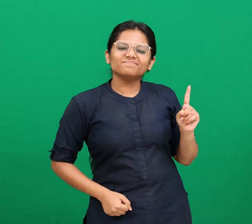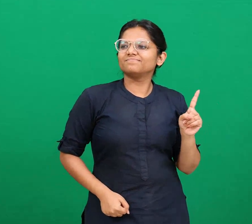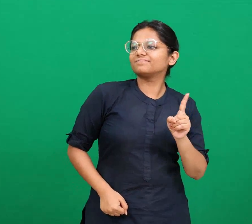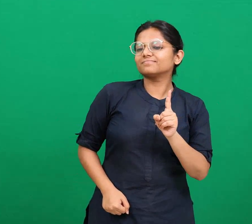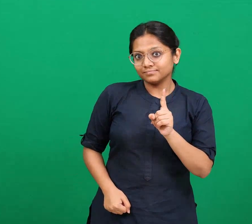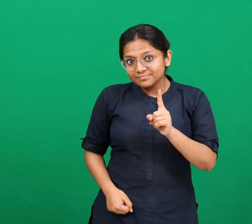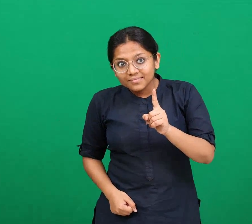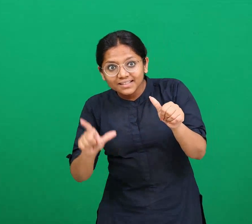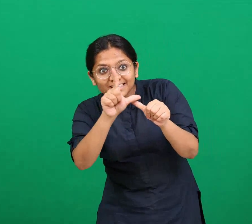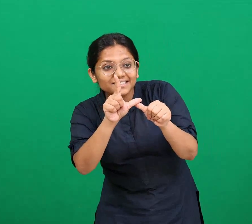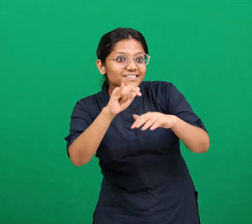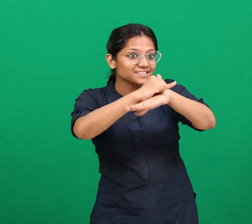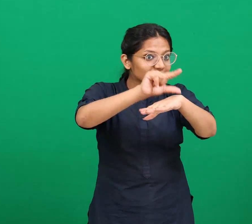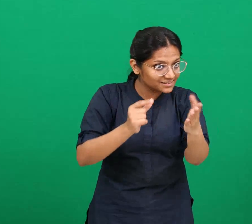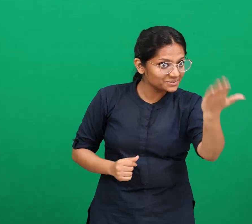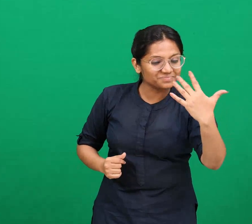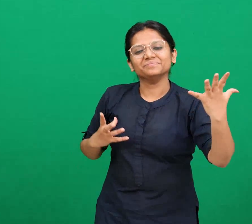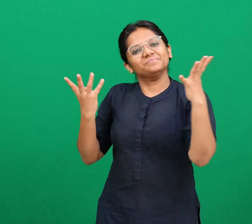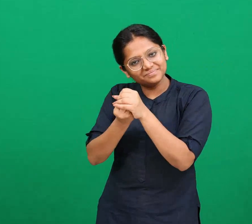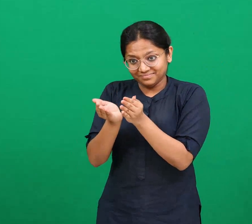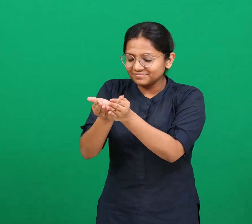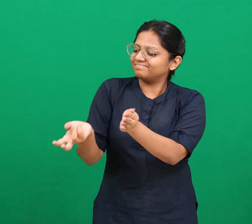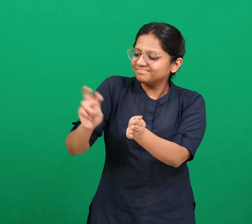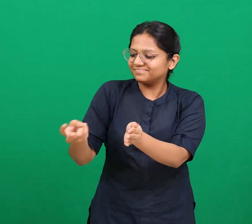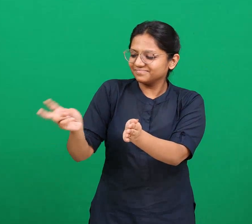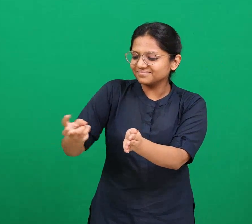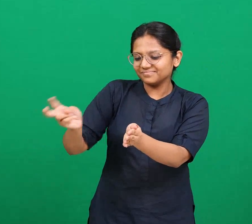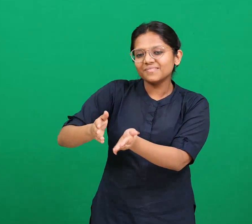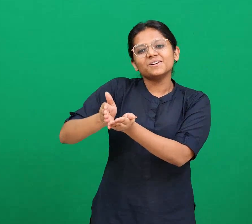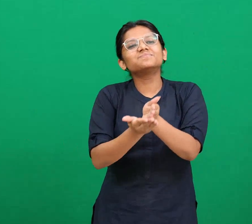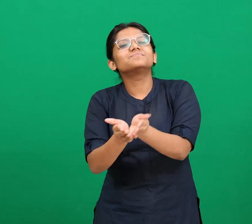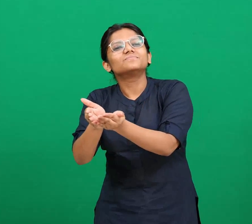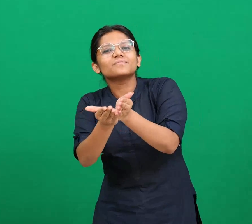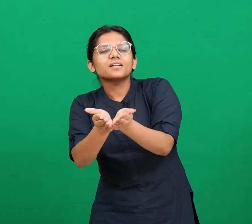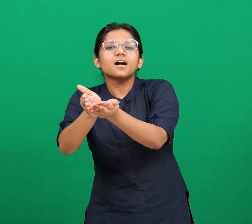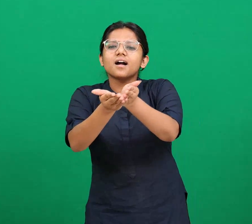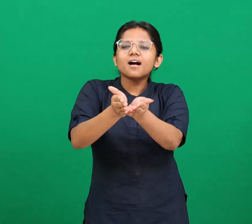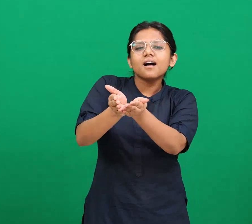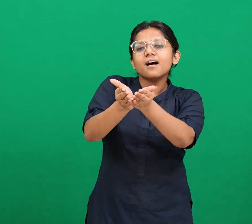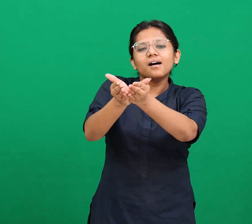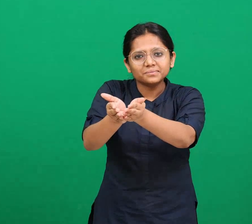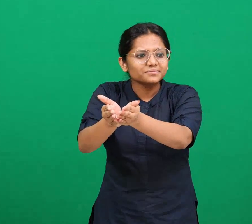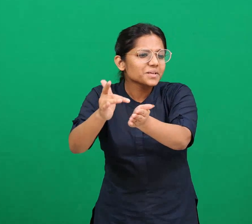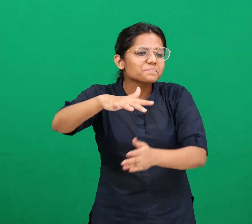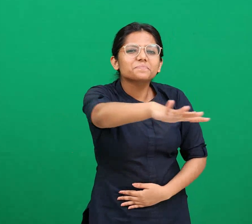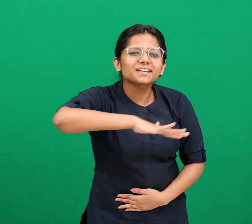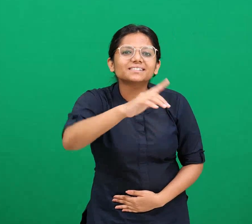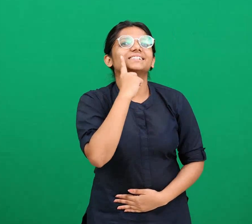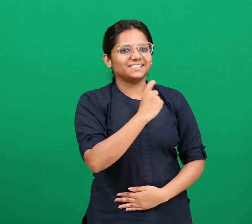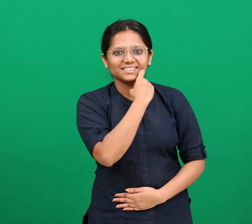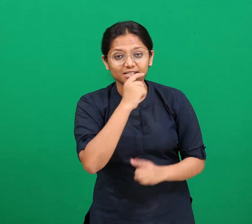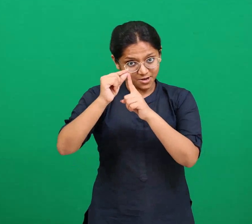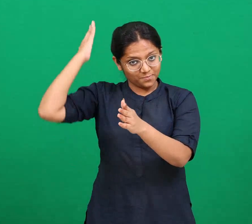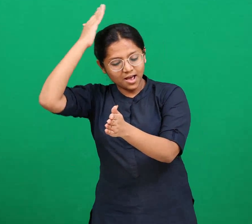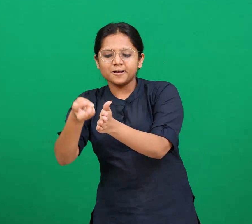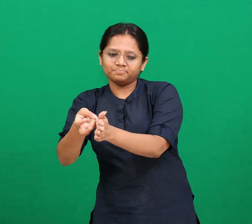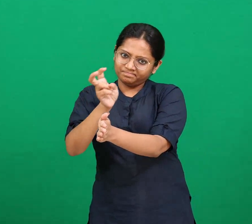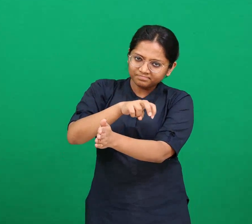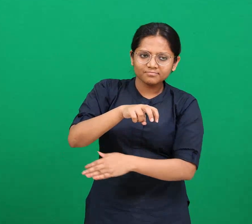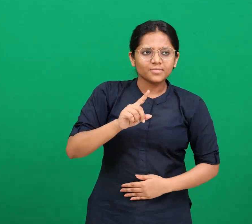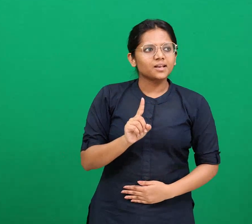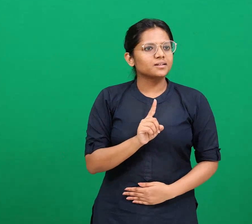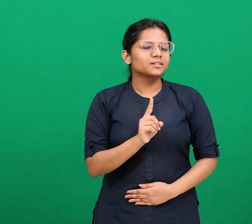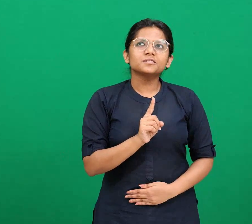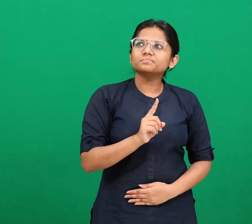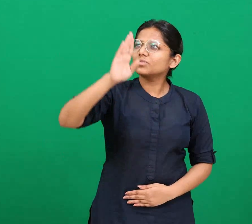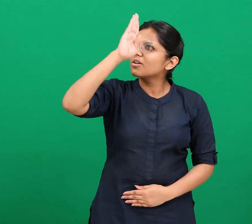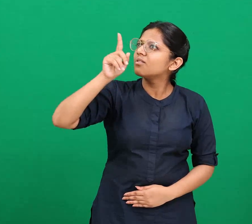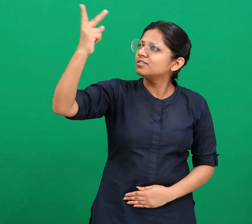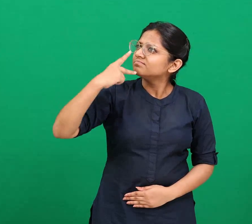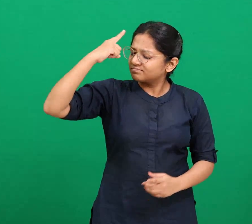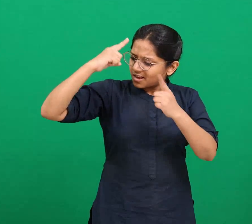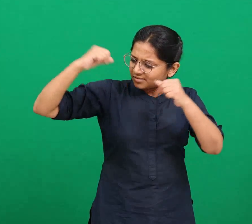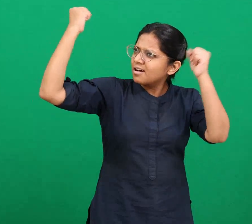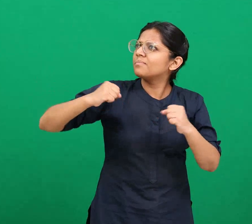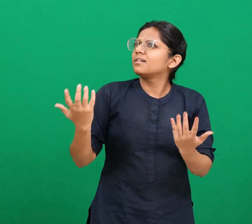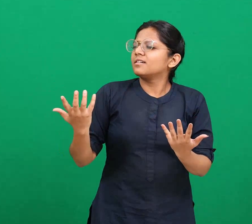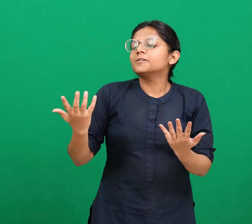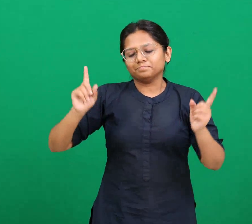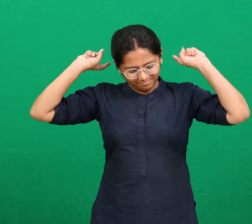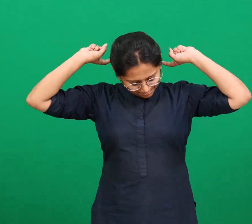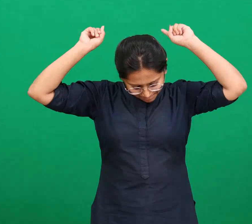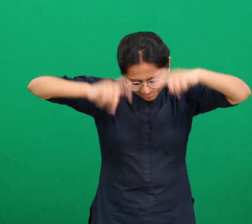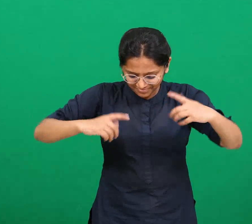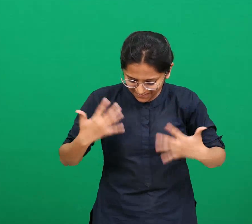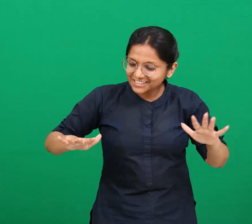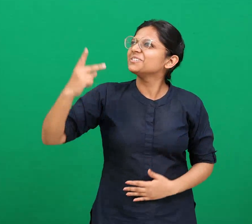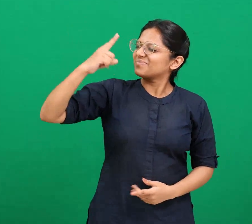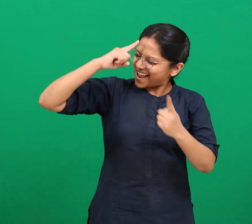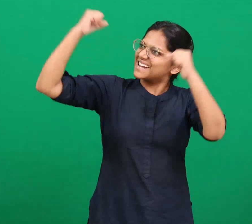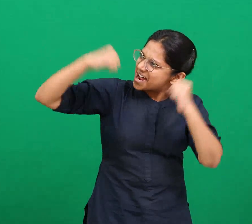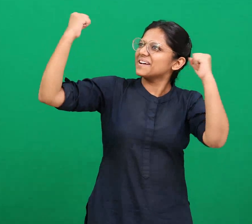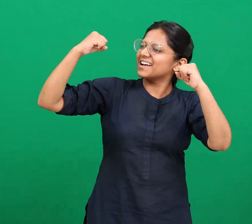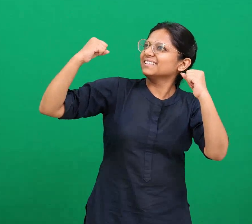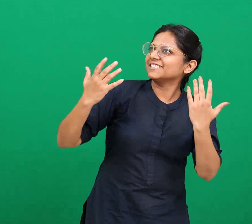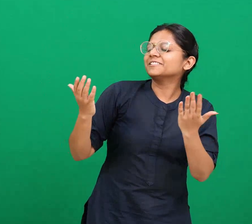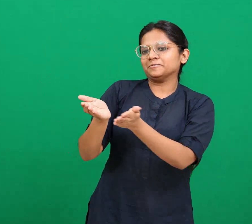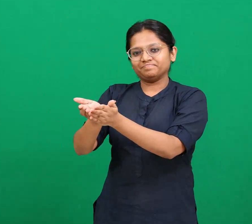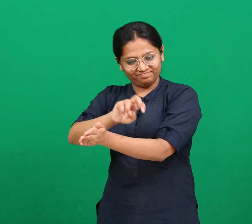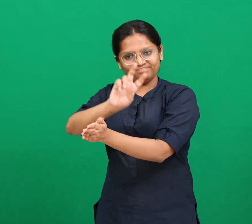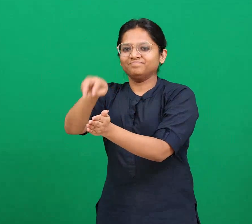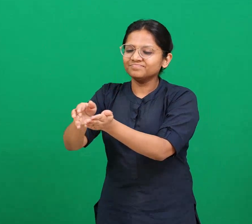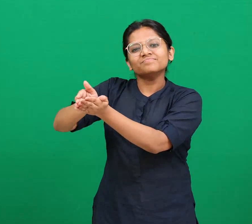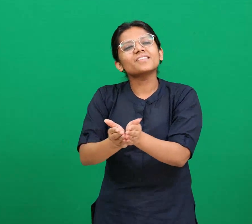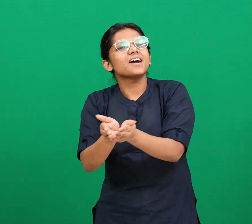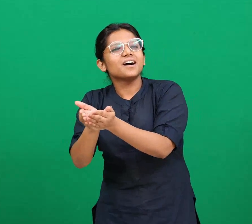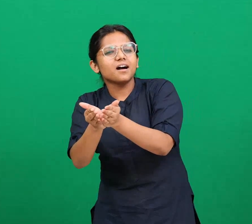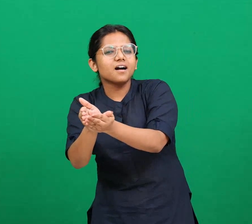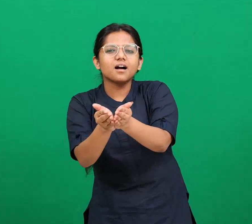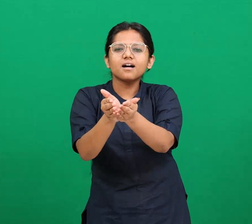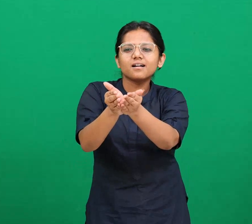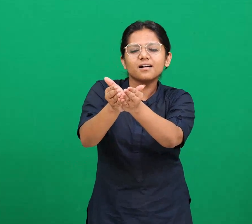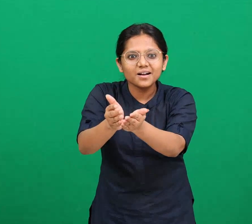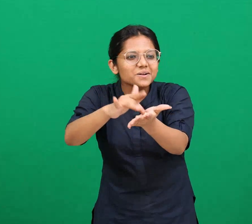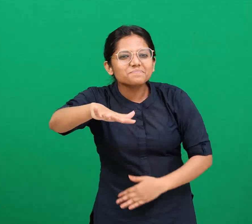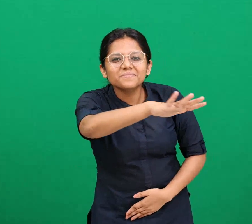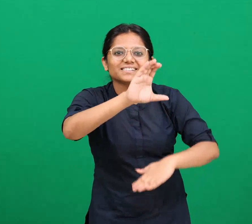He had his head shaved in Cenchrea to keep a vow he had made, and then he sailed for Syria, accompanied by Priscilla and Aquila.